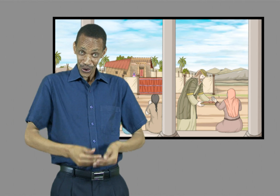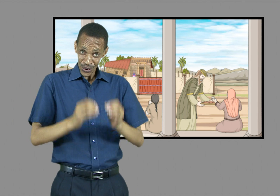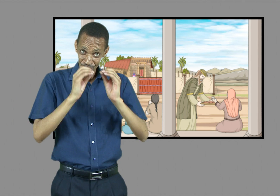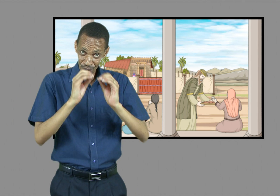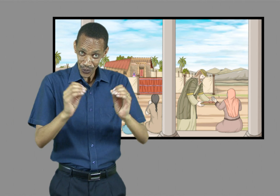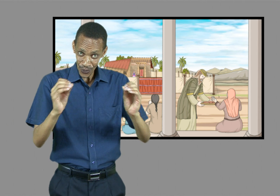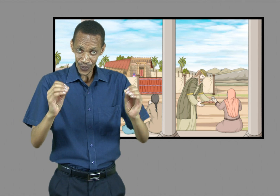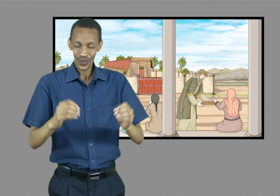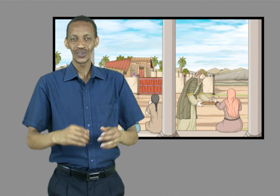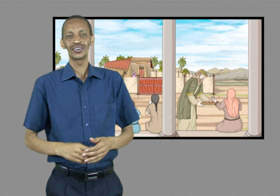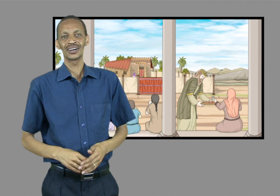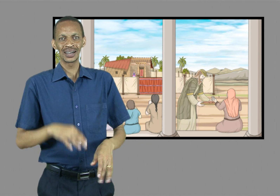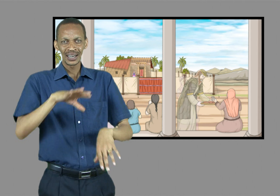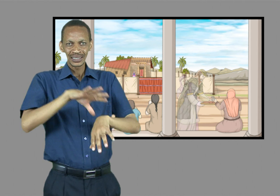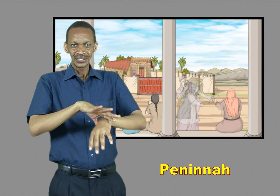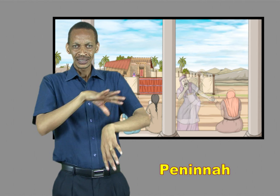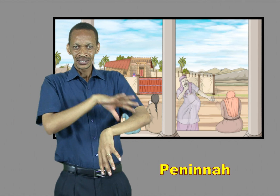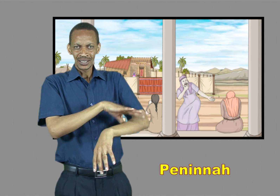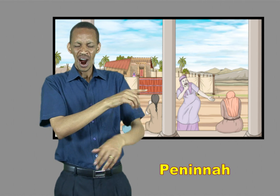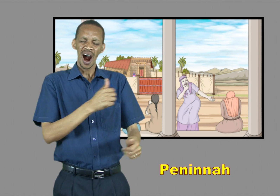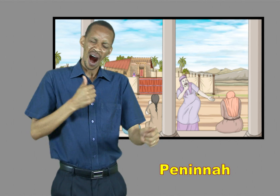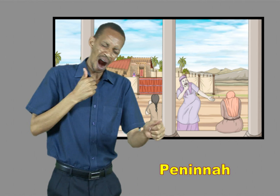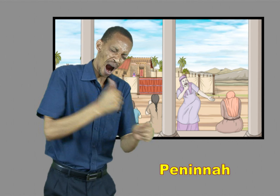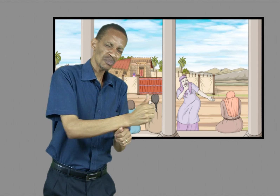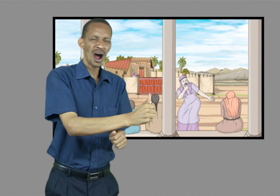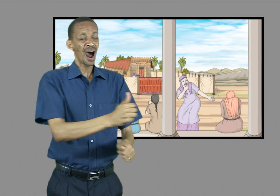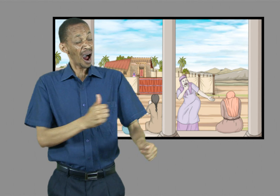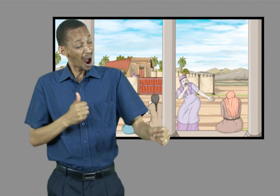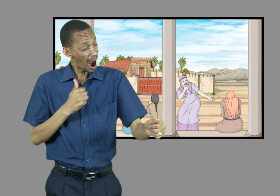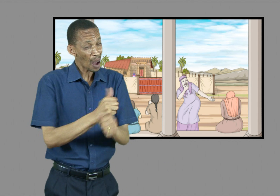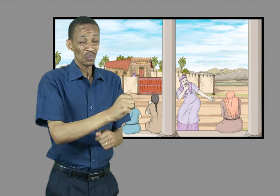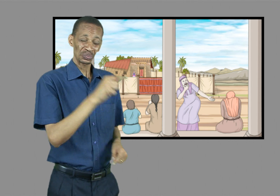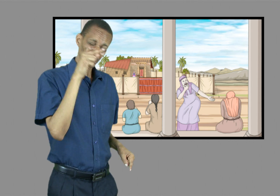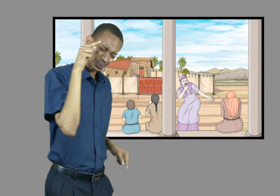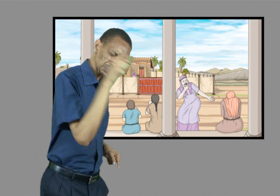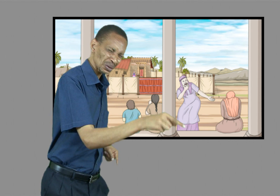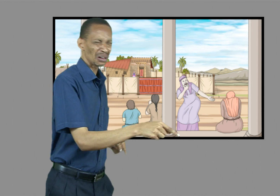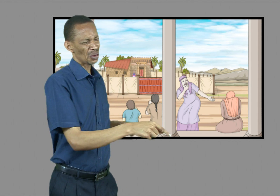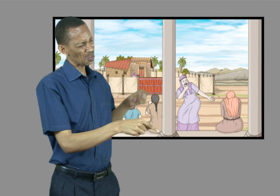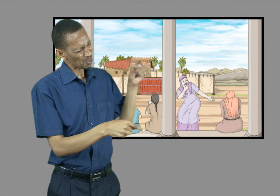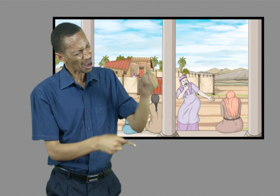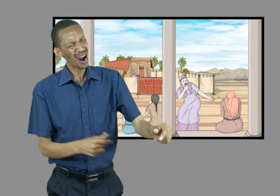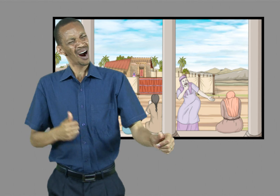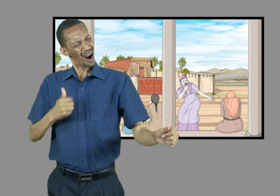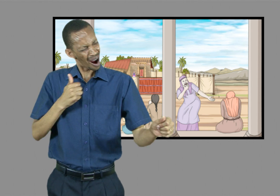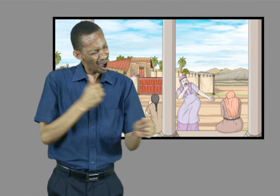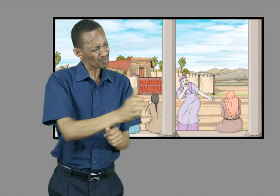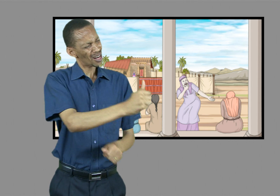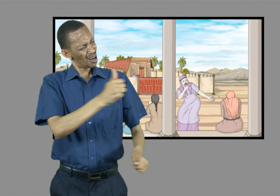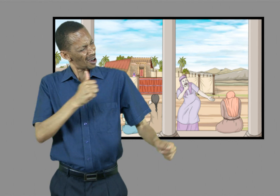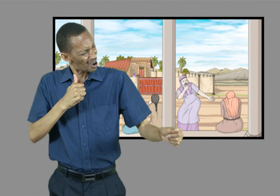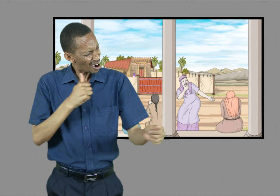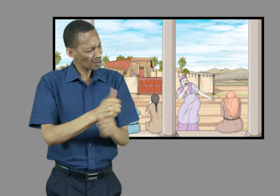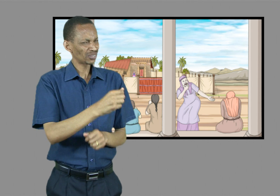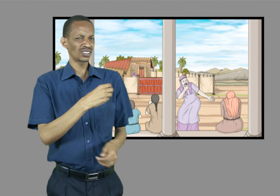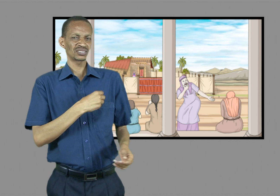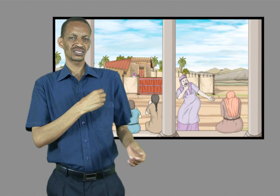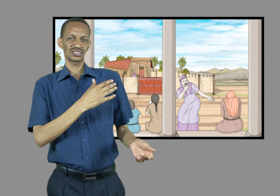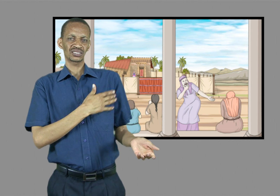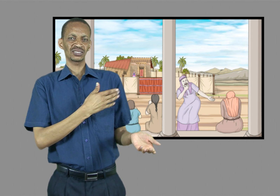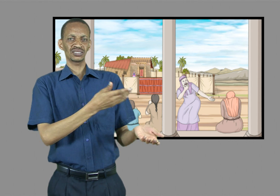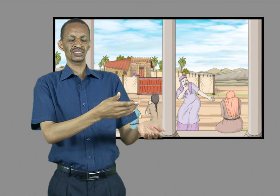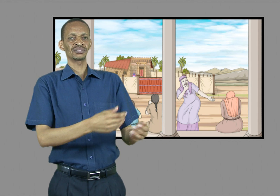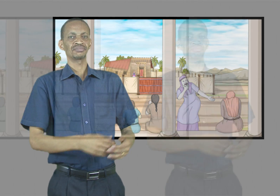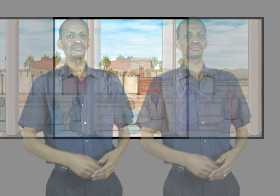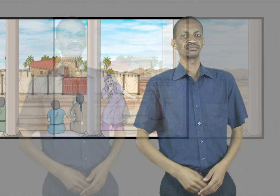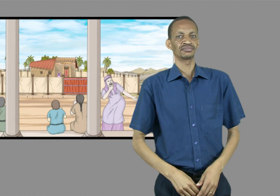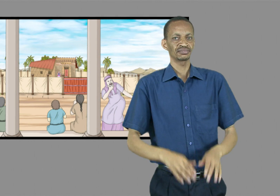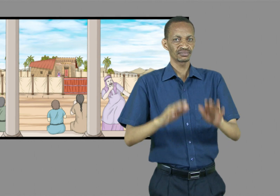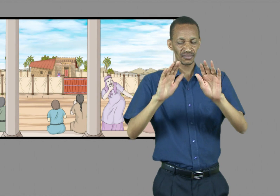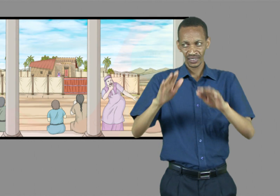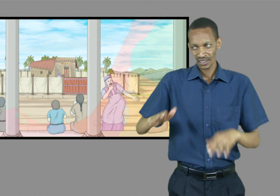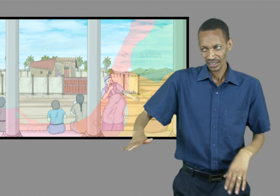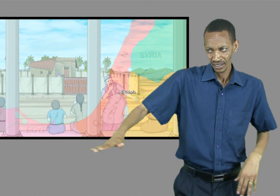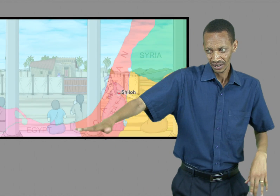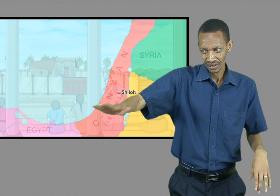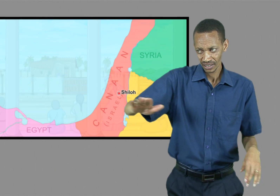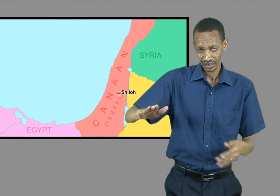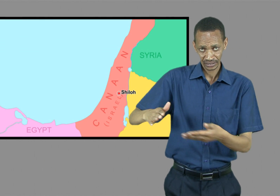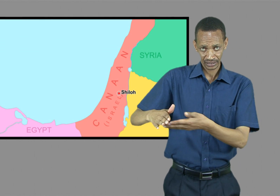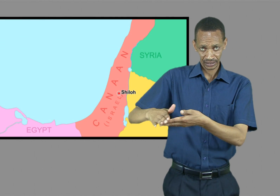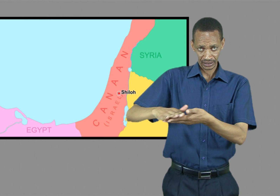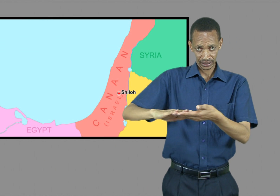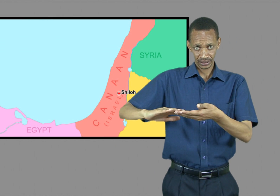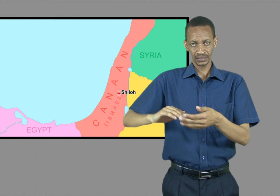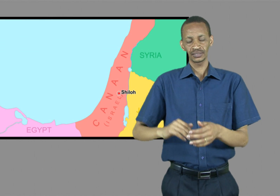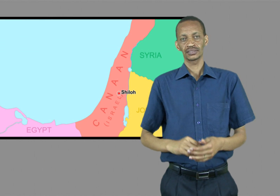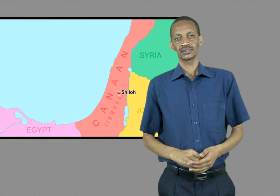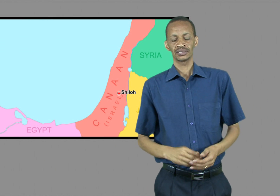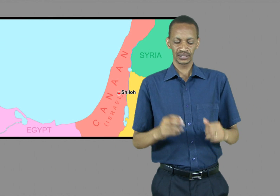Because the LORD had closed Hannah’s womb, her rival would provoke her and taunt her viciously. And this went on year after year.